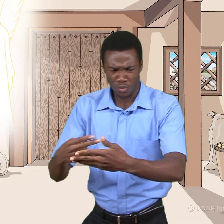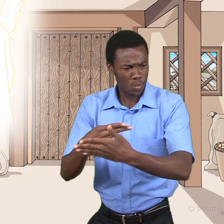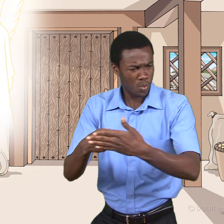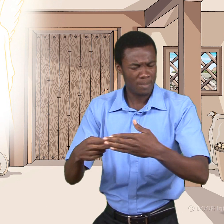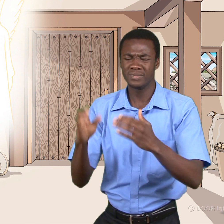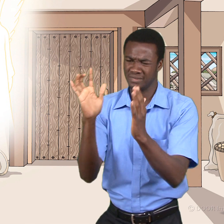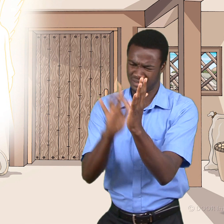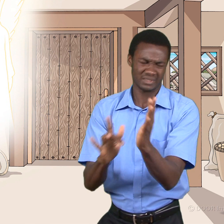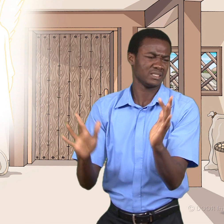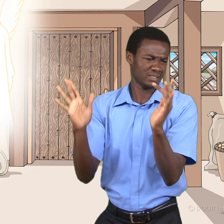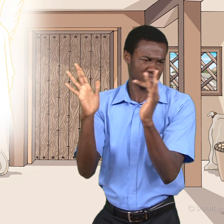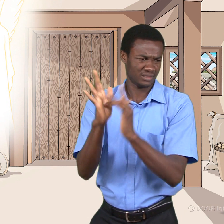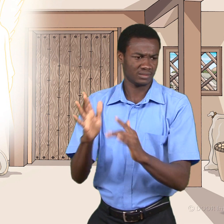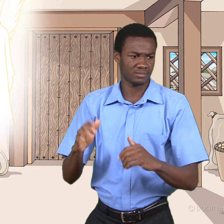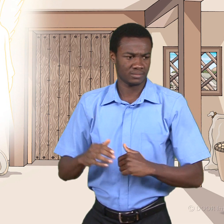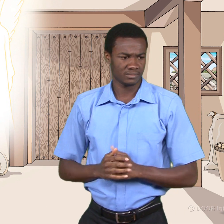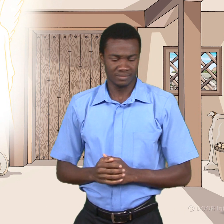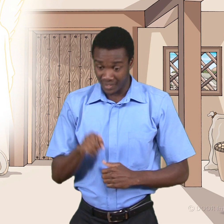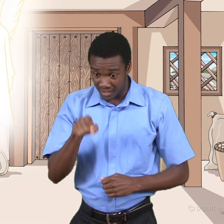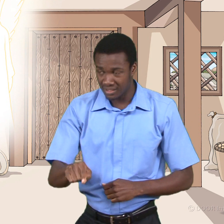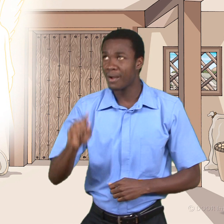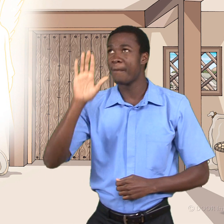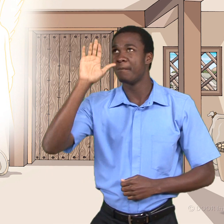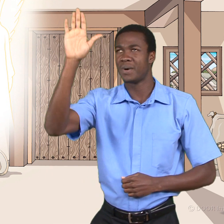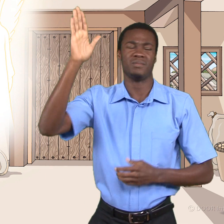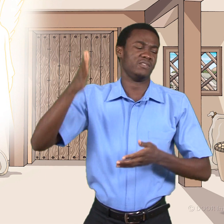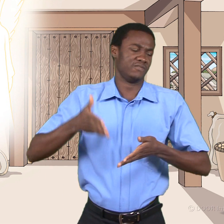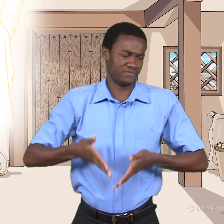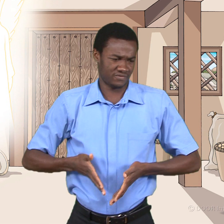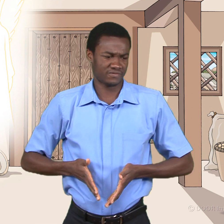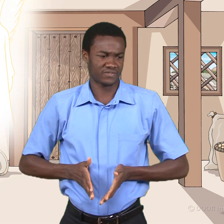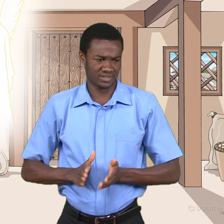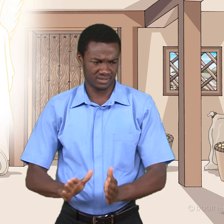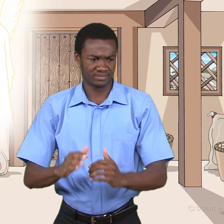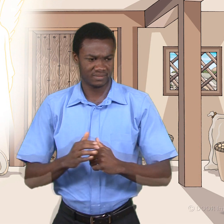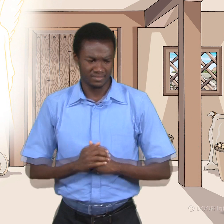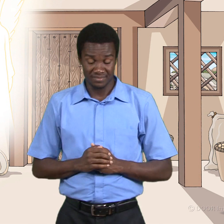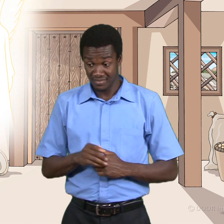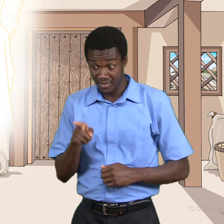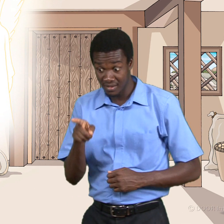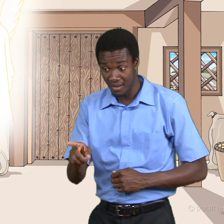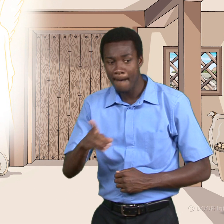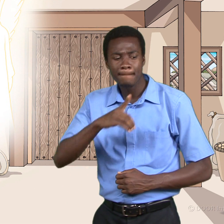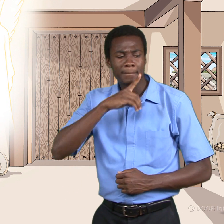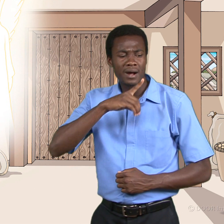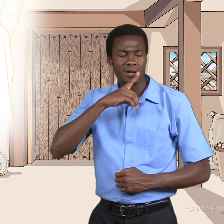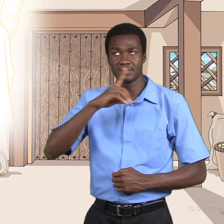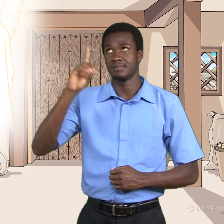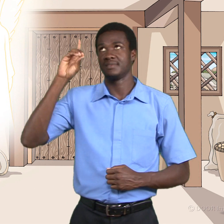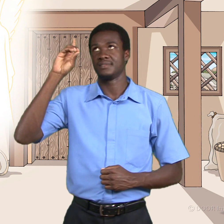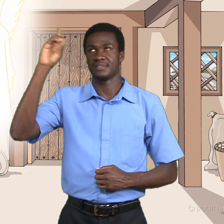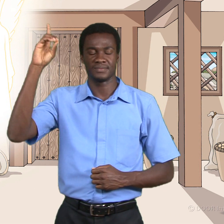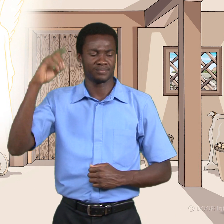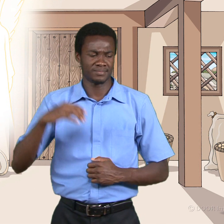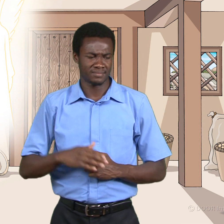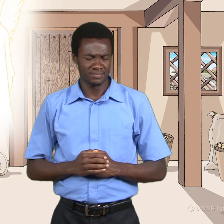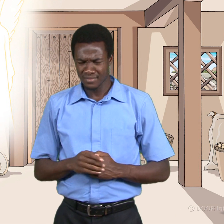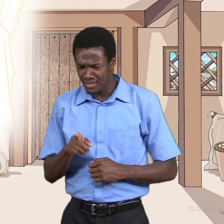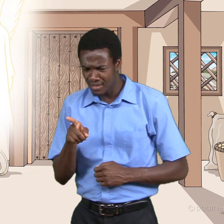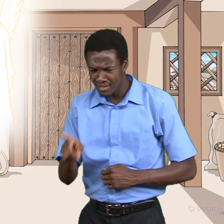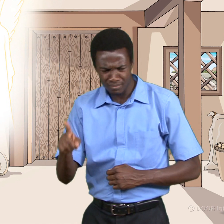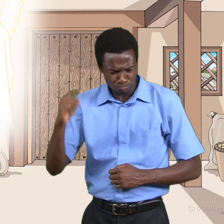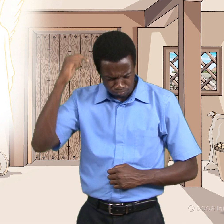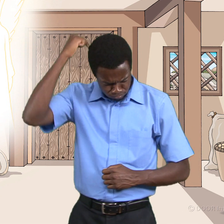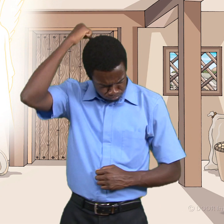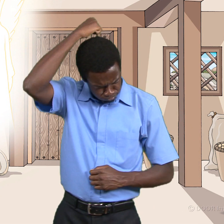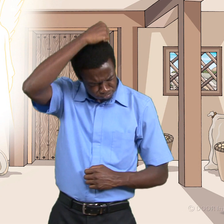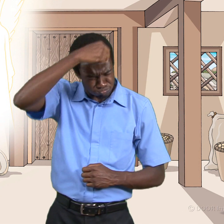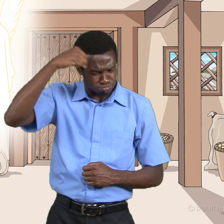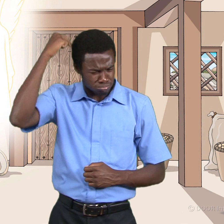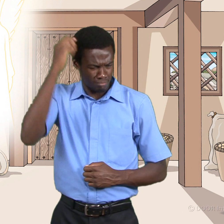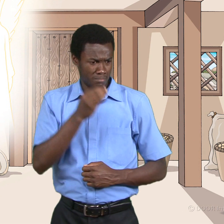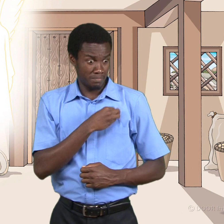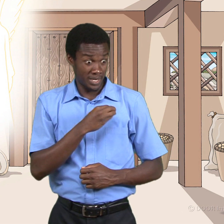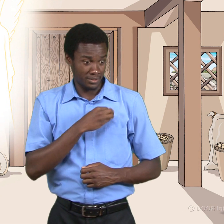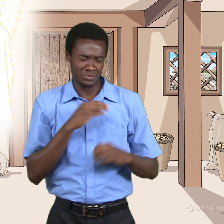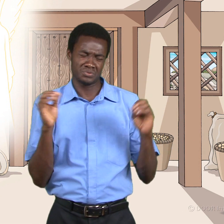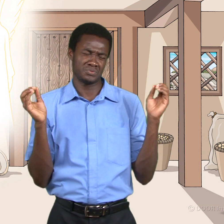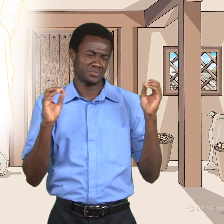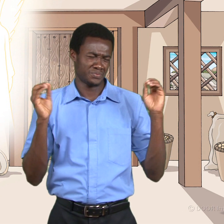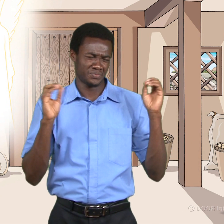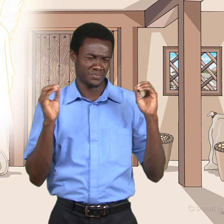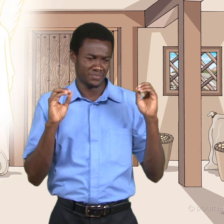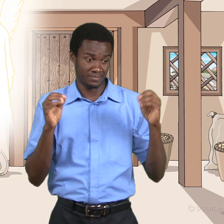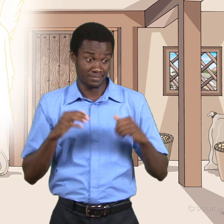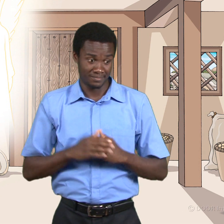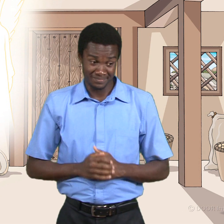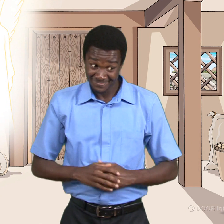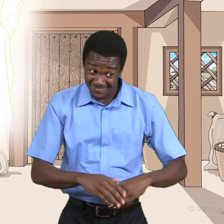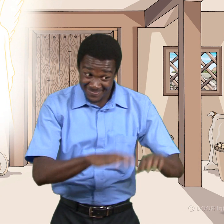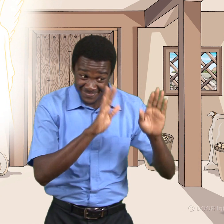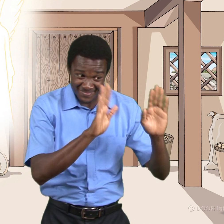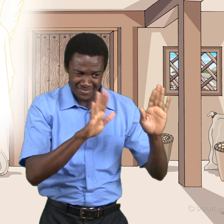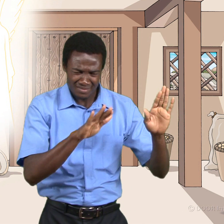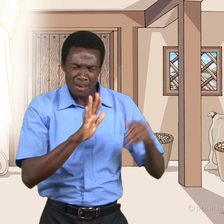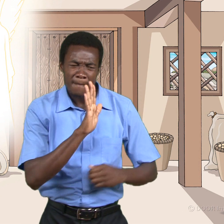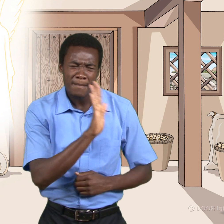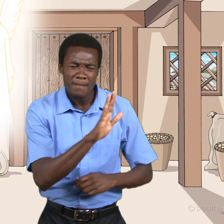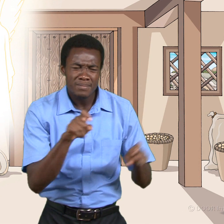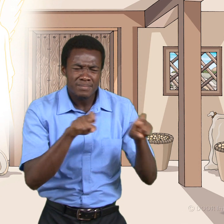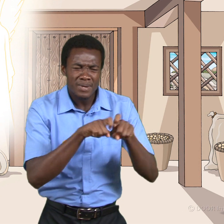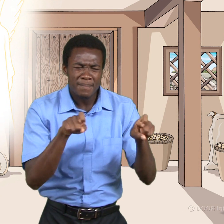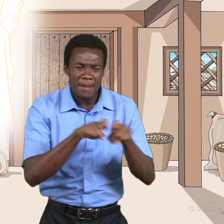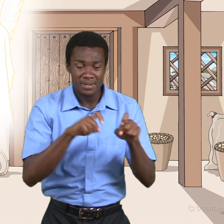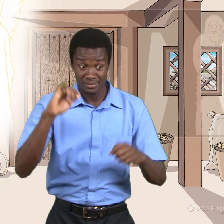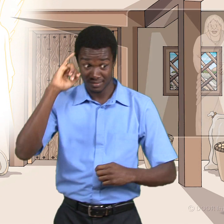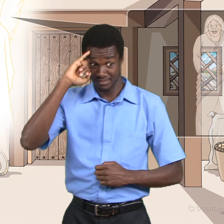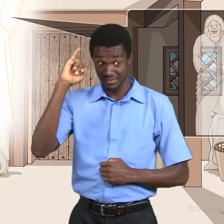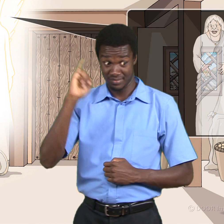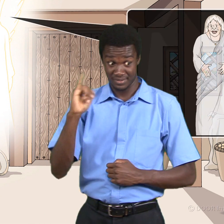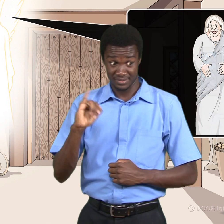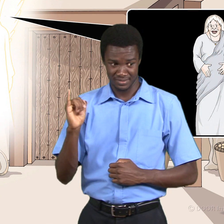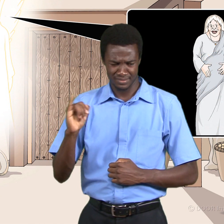So the Holy One to be born will be called the Son of God.